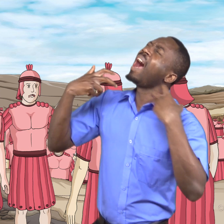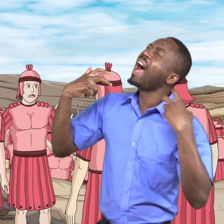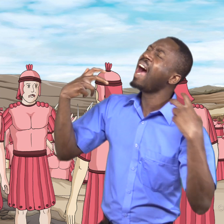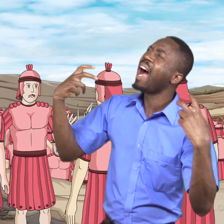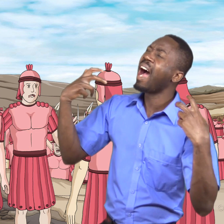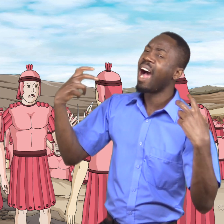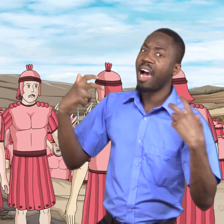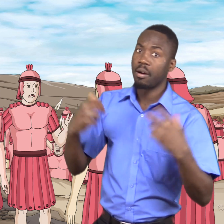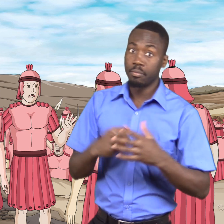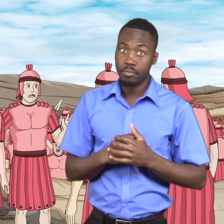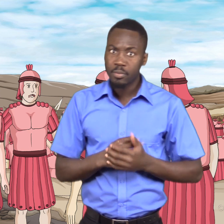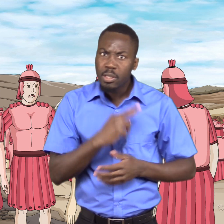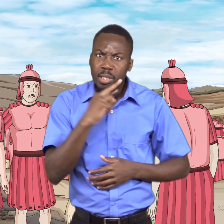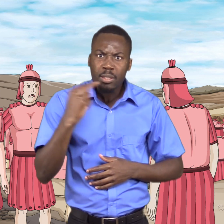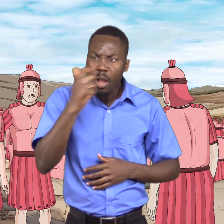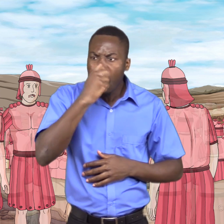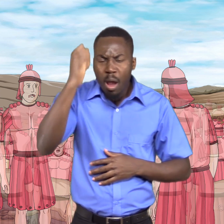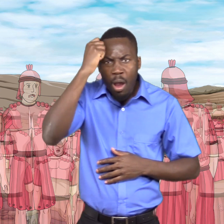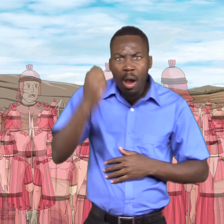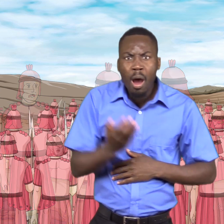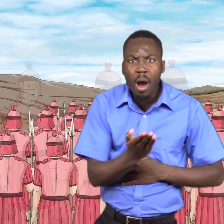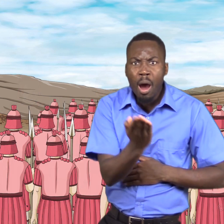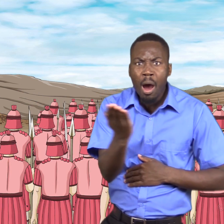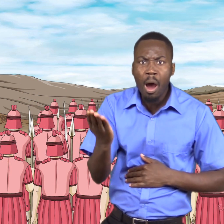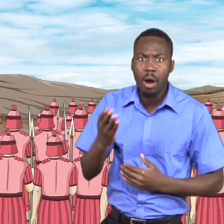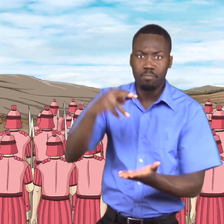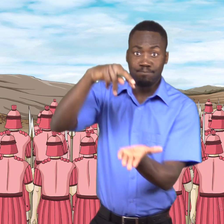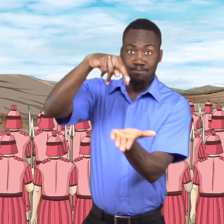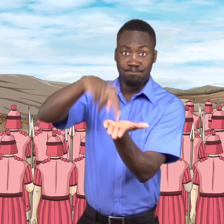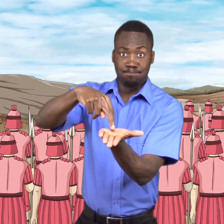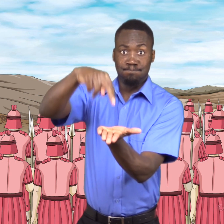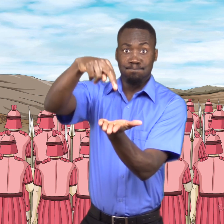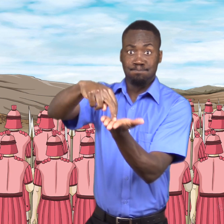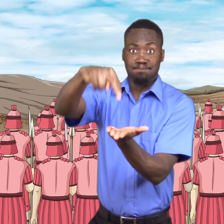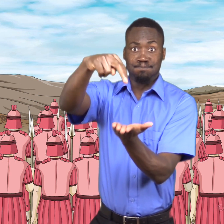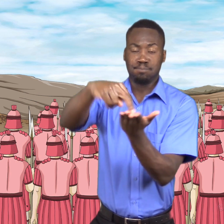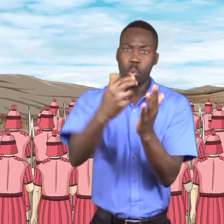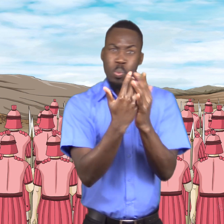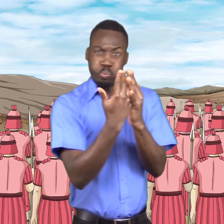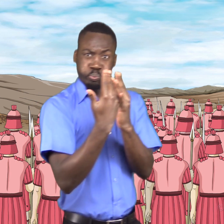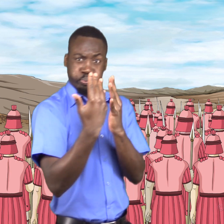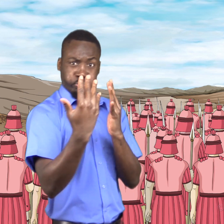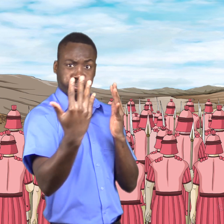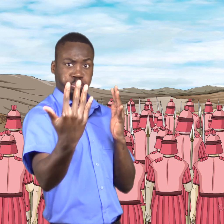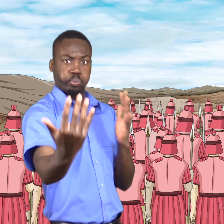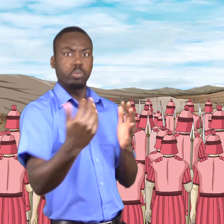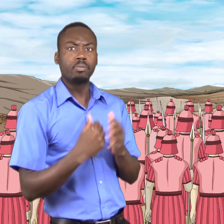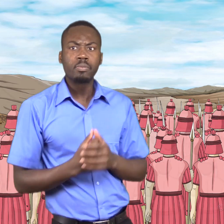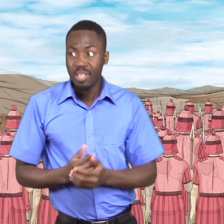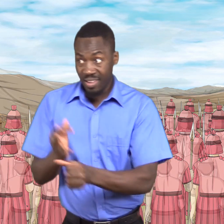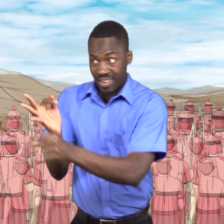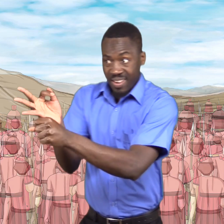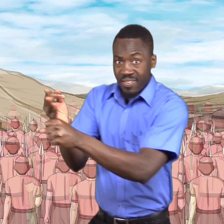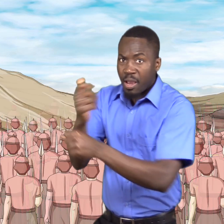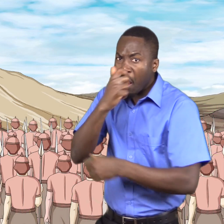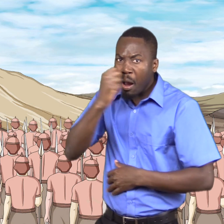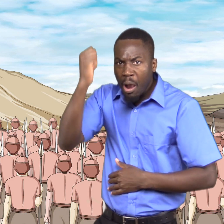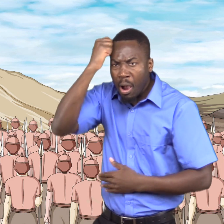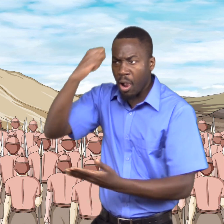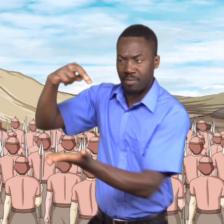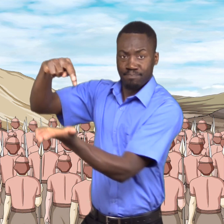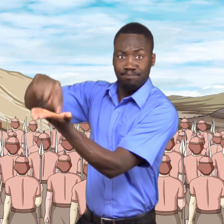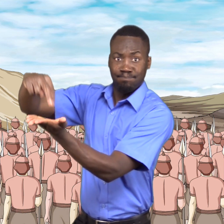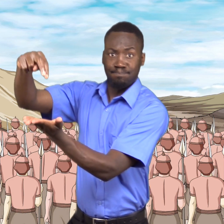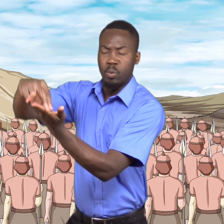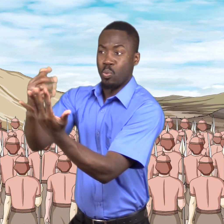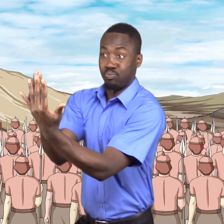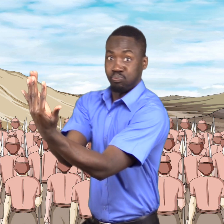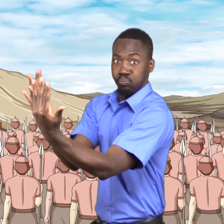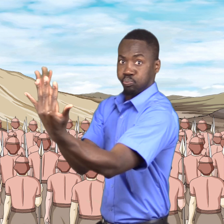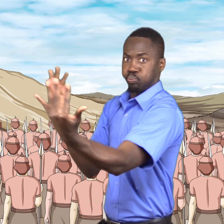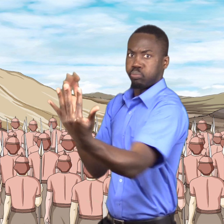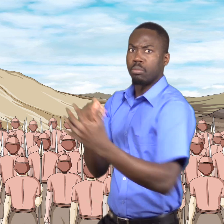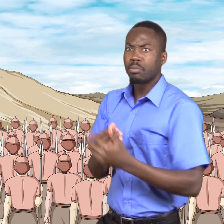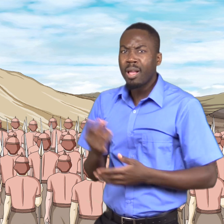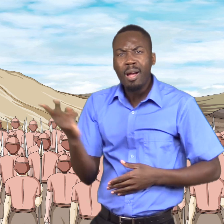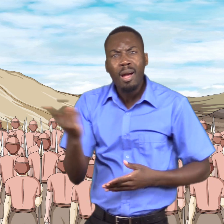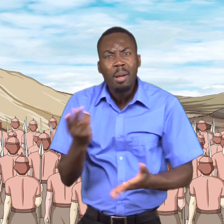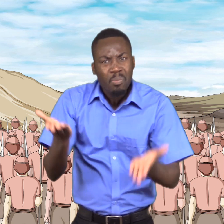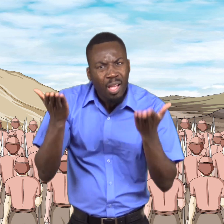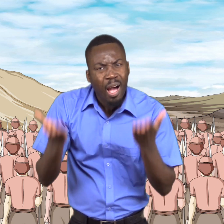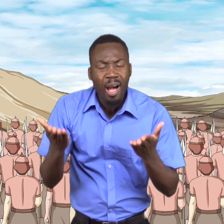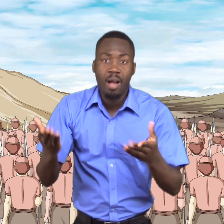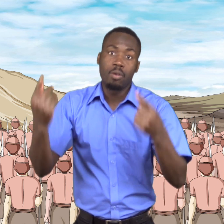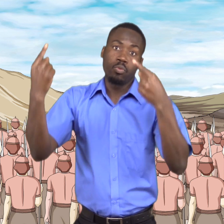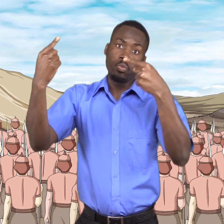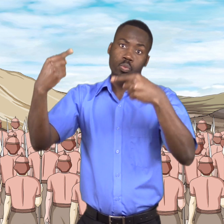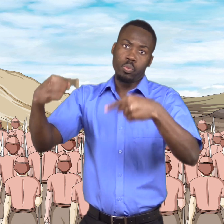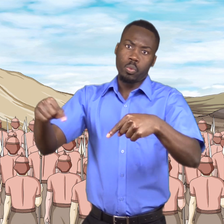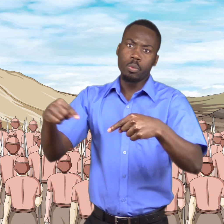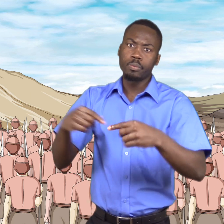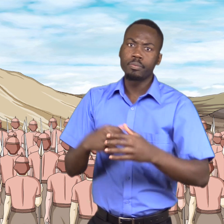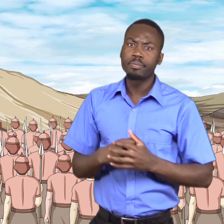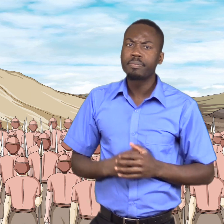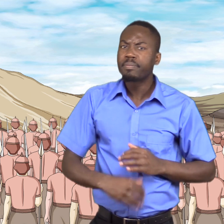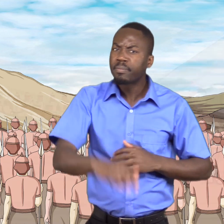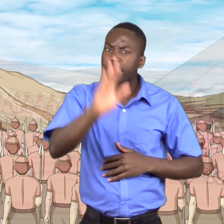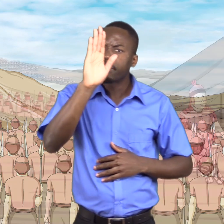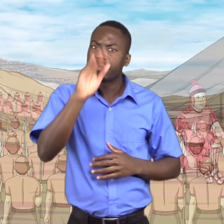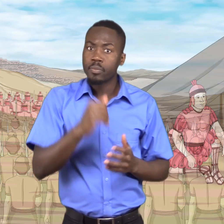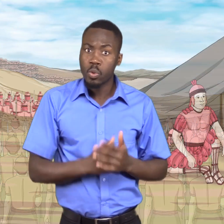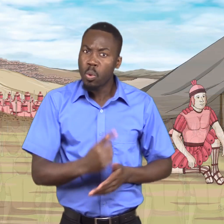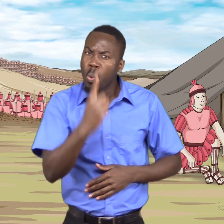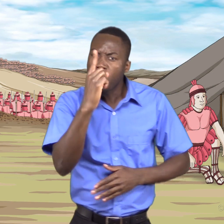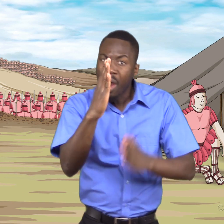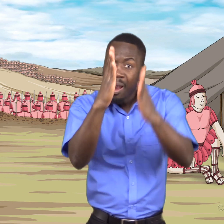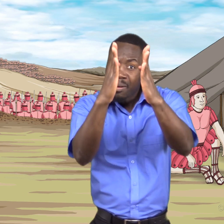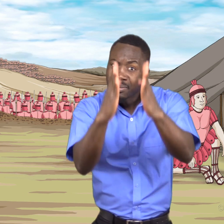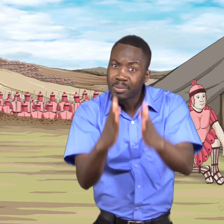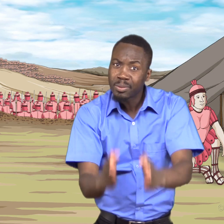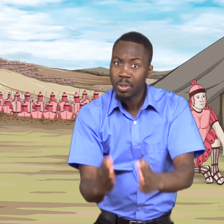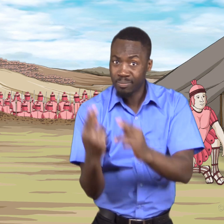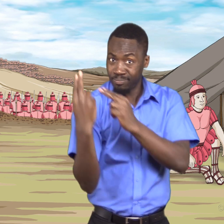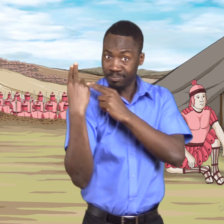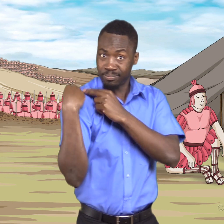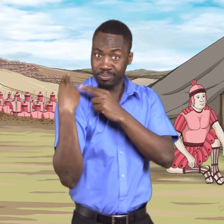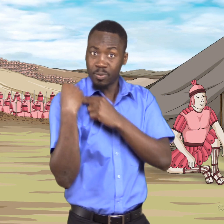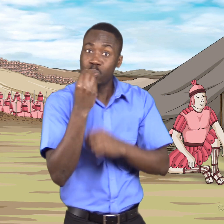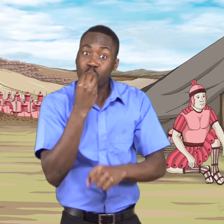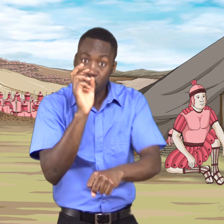And Israel and the Philistines arrayed in formation against each other.